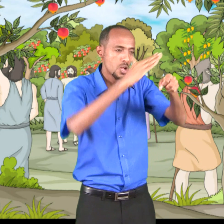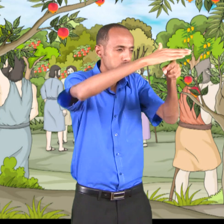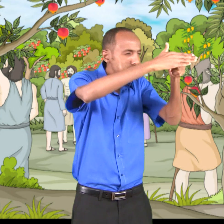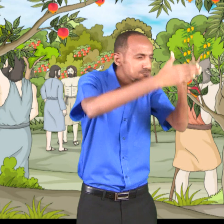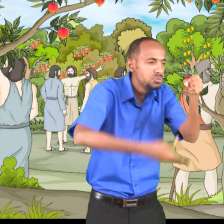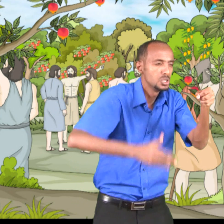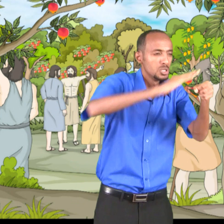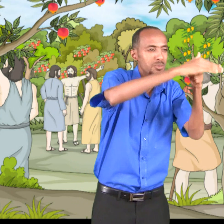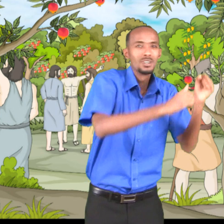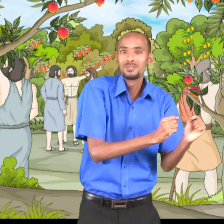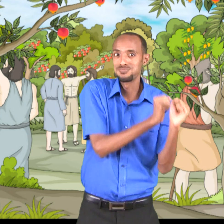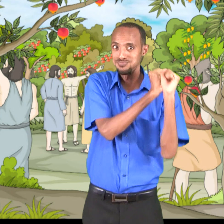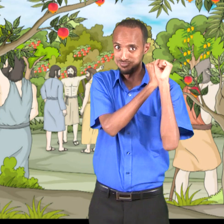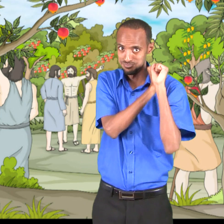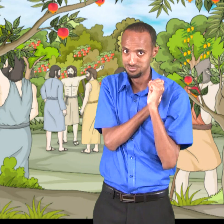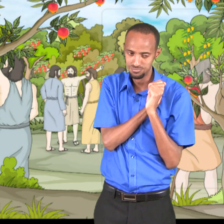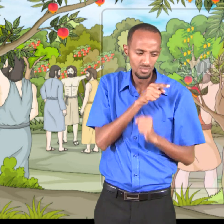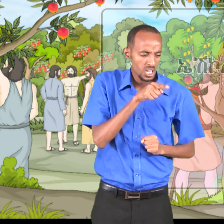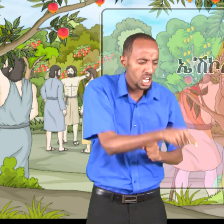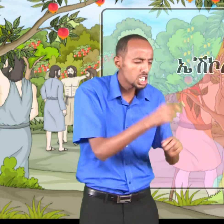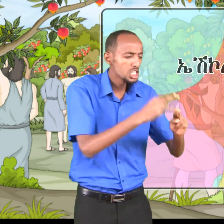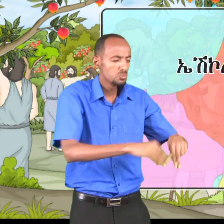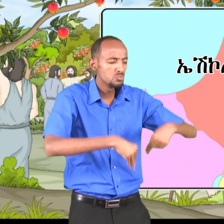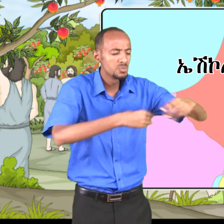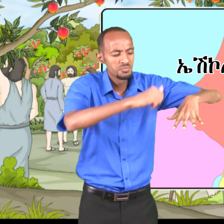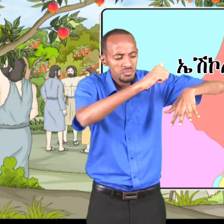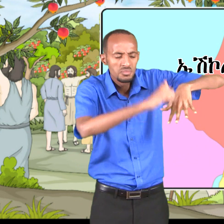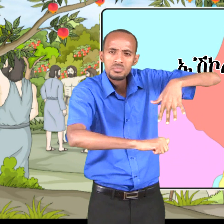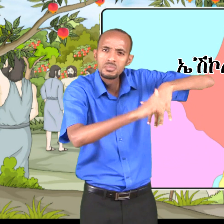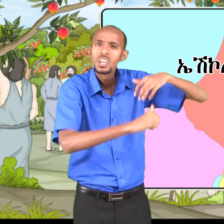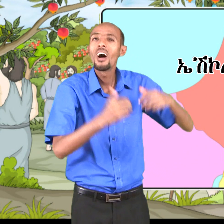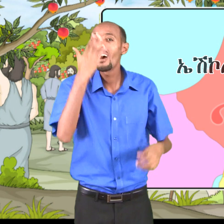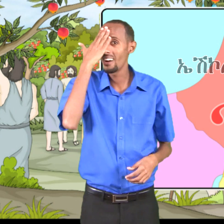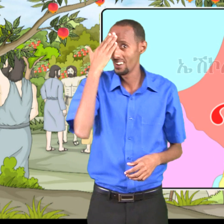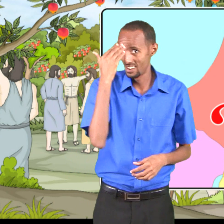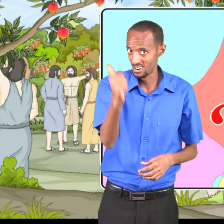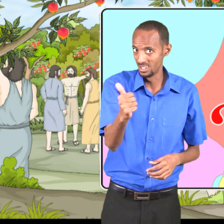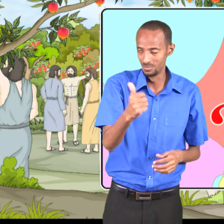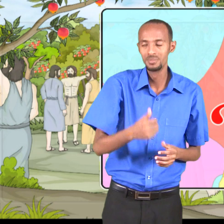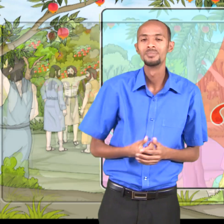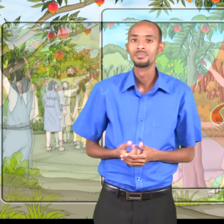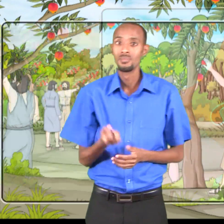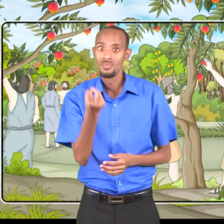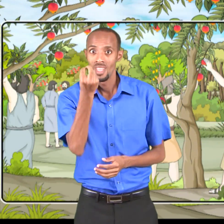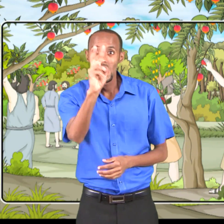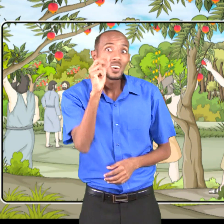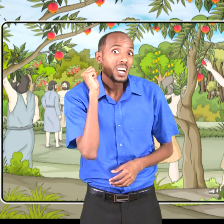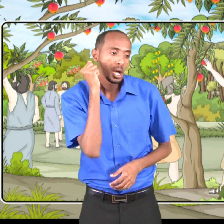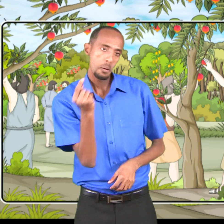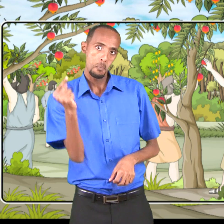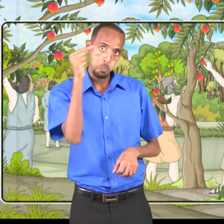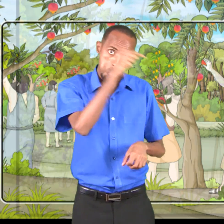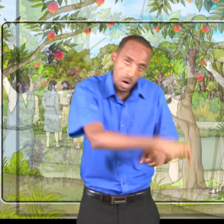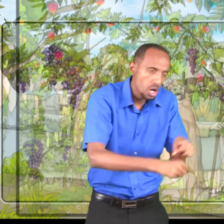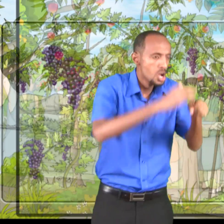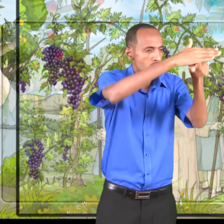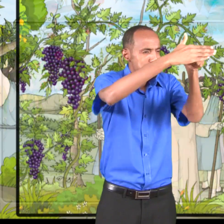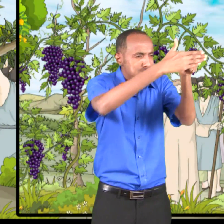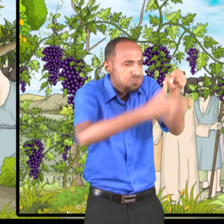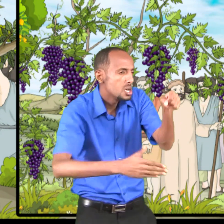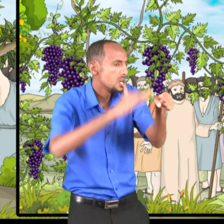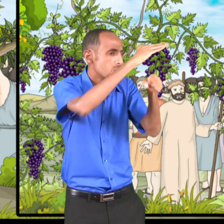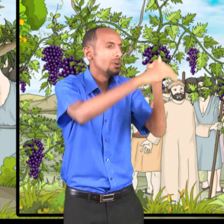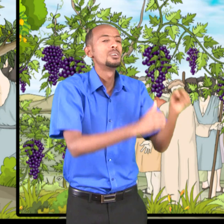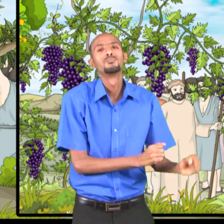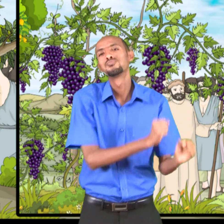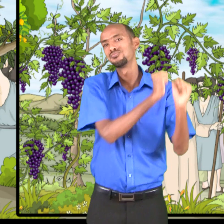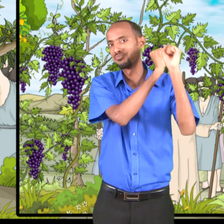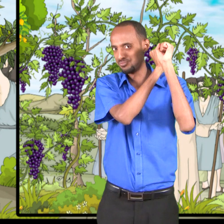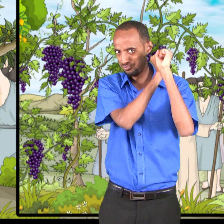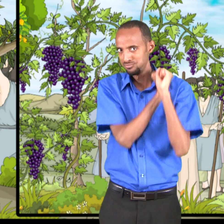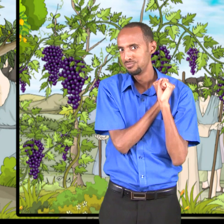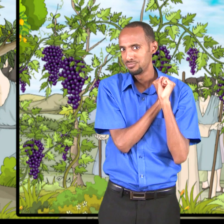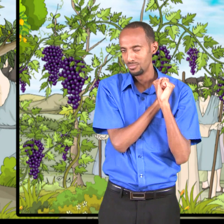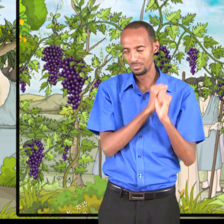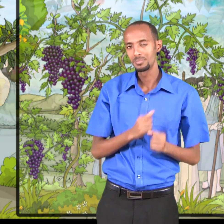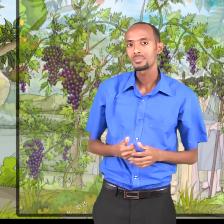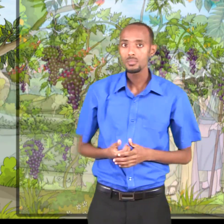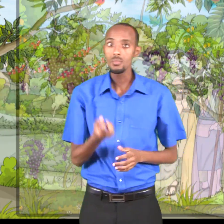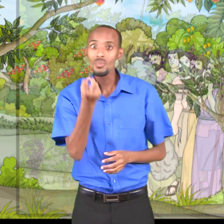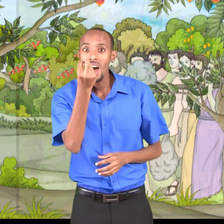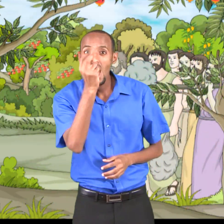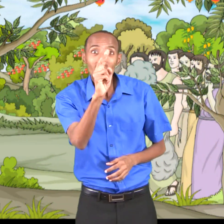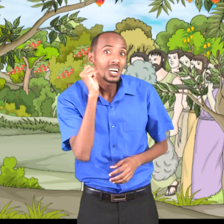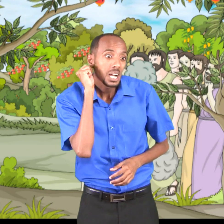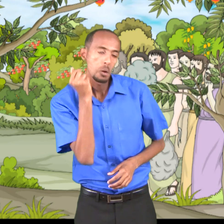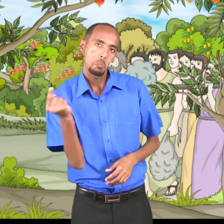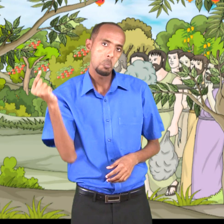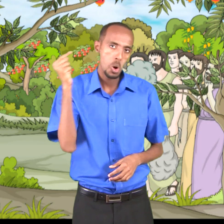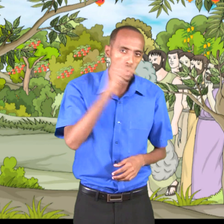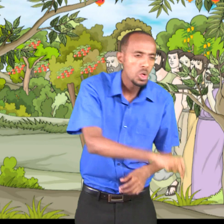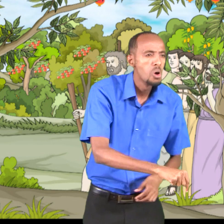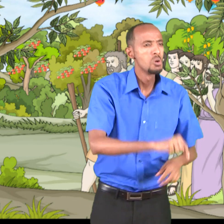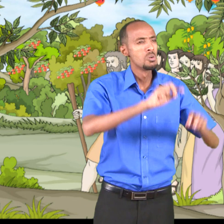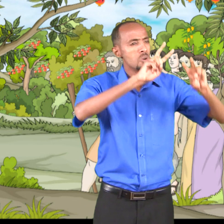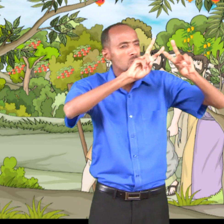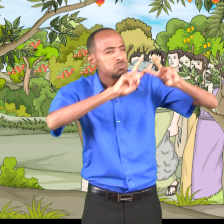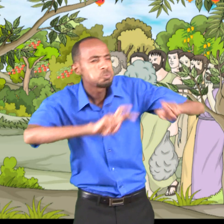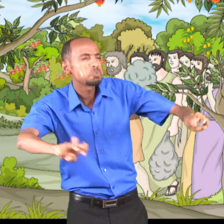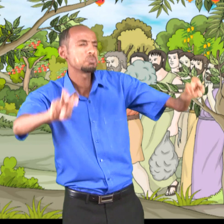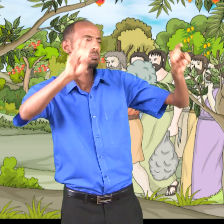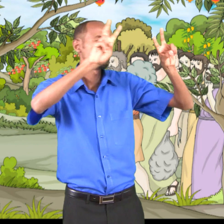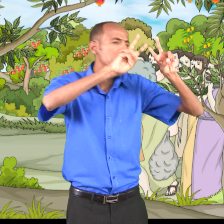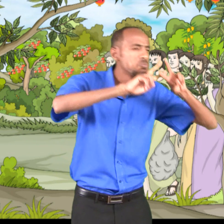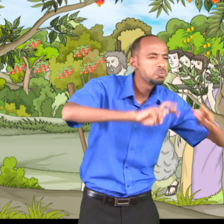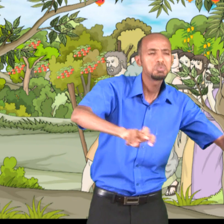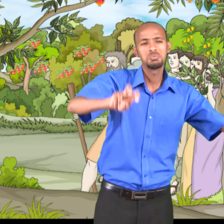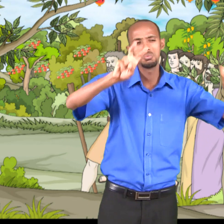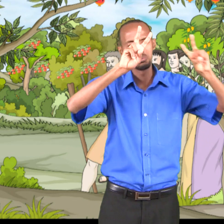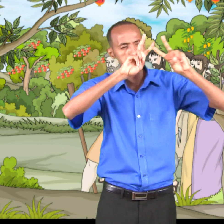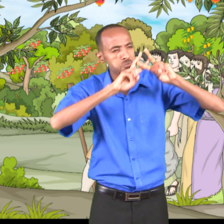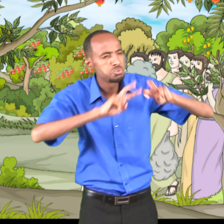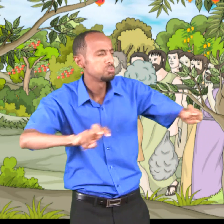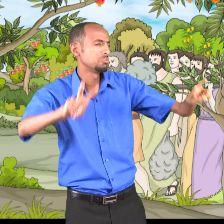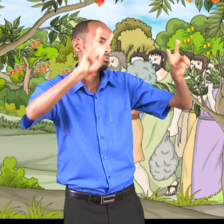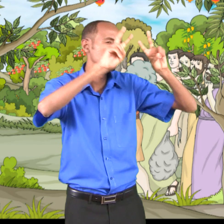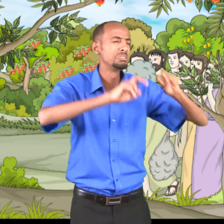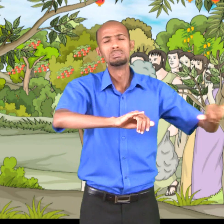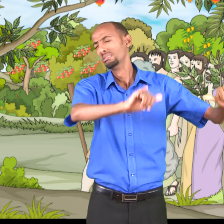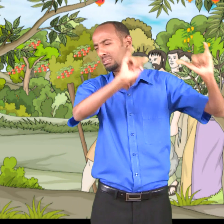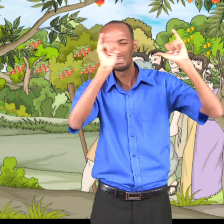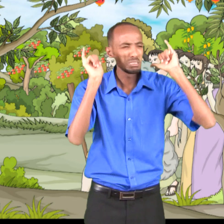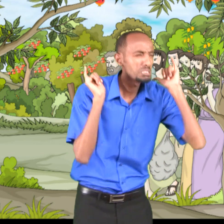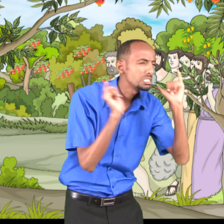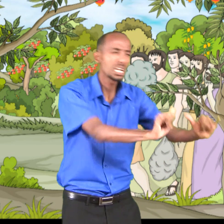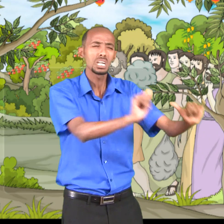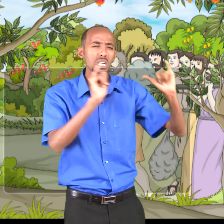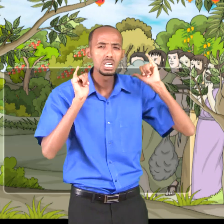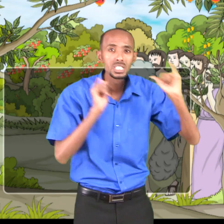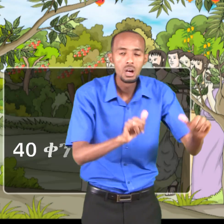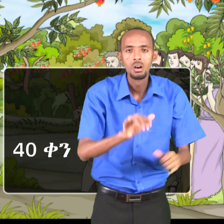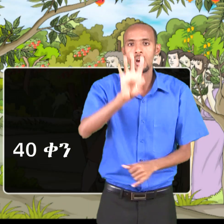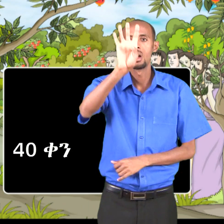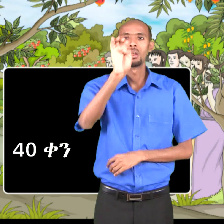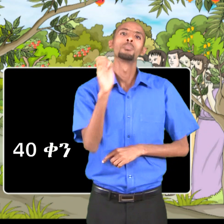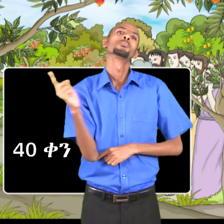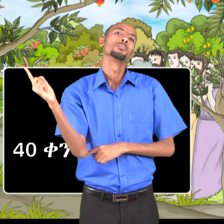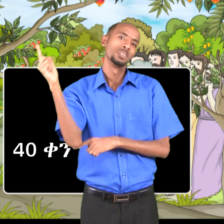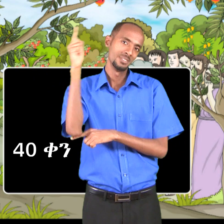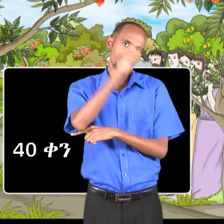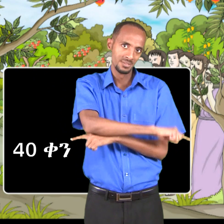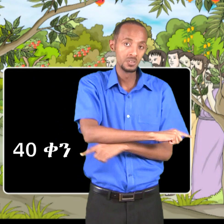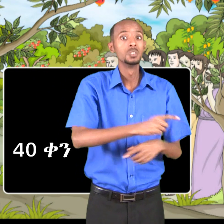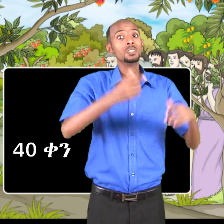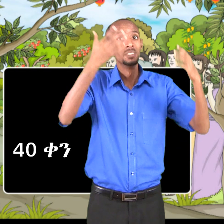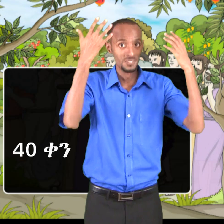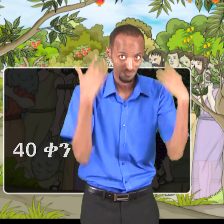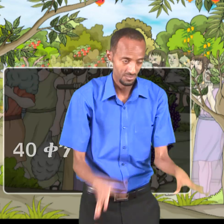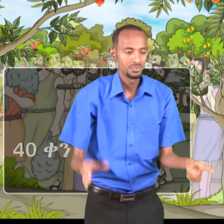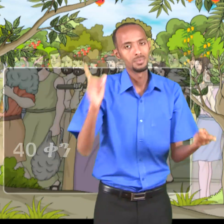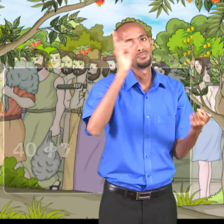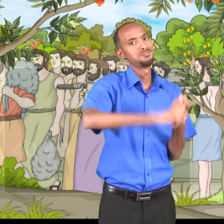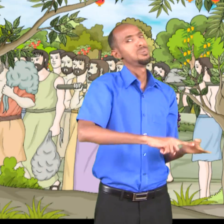Because of the cluster of grapes the Israelites cut there, that place was called the Valley of Eshcol.